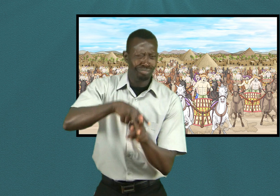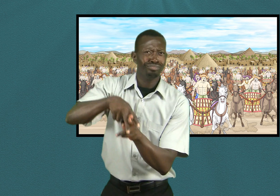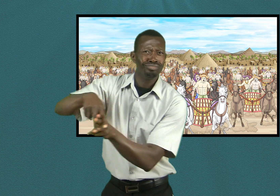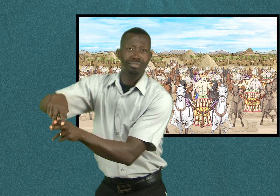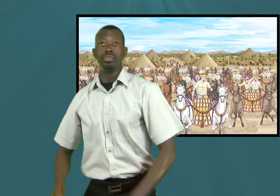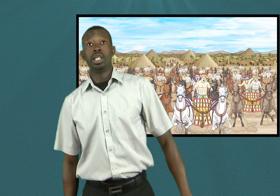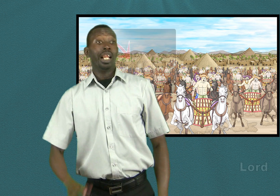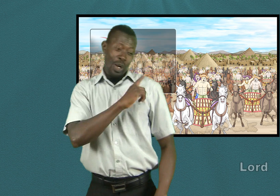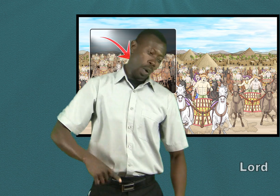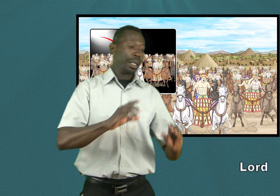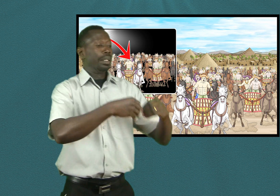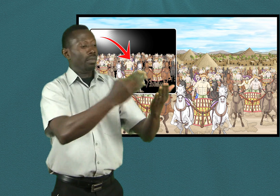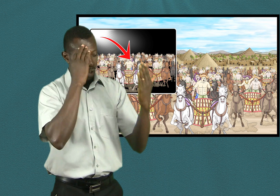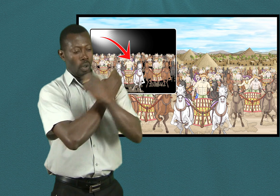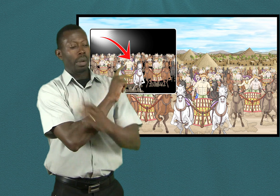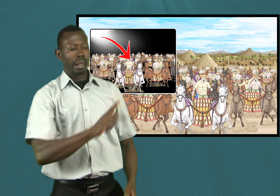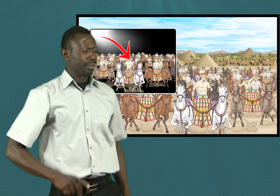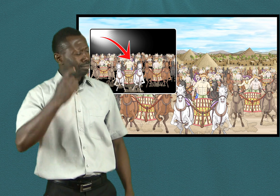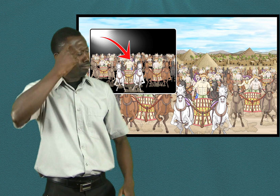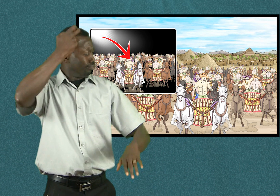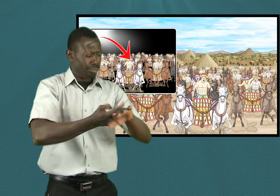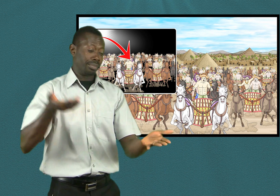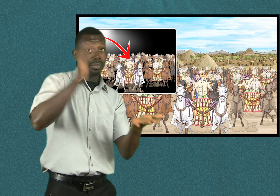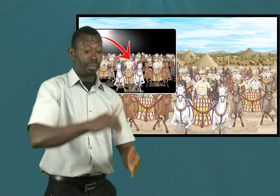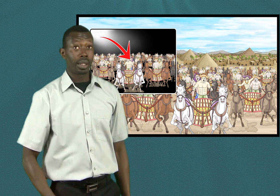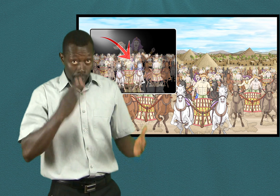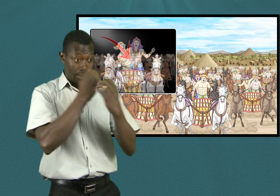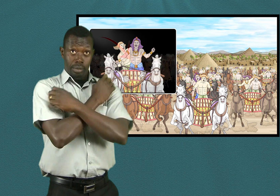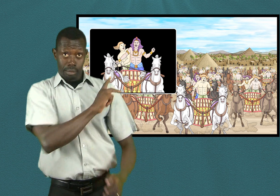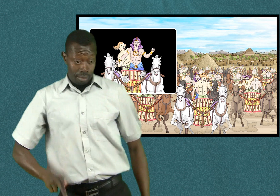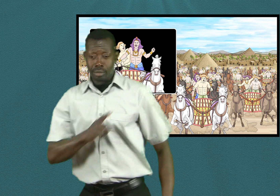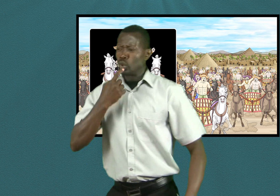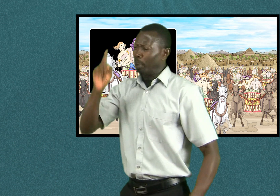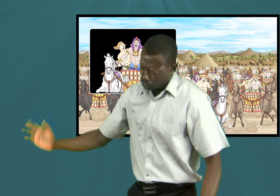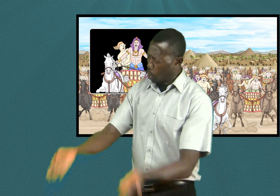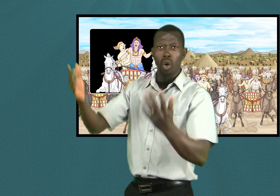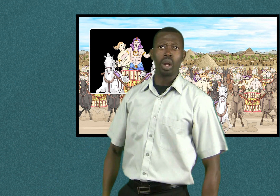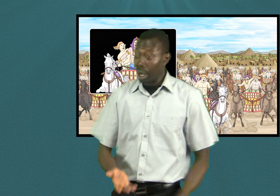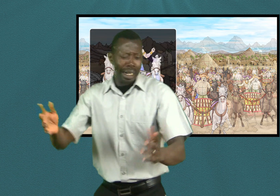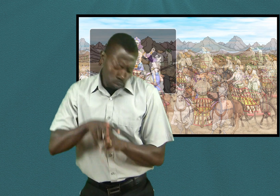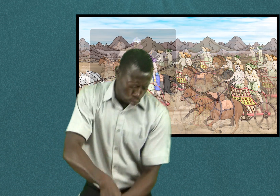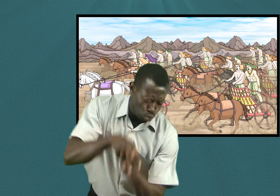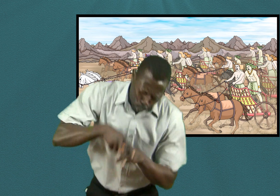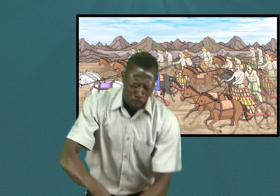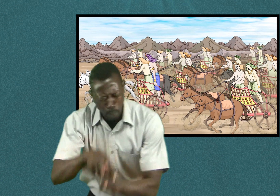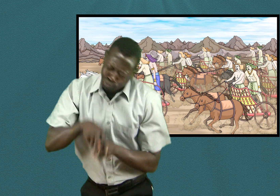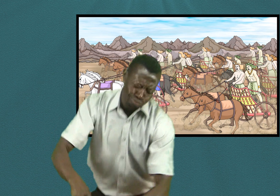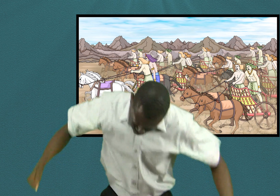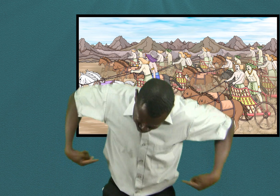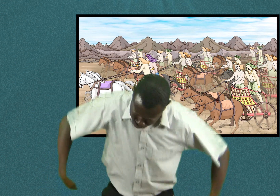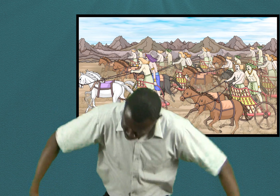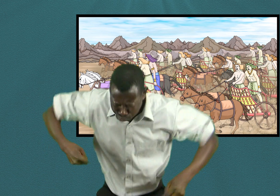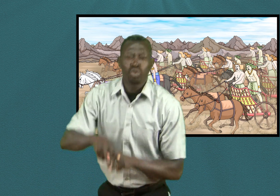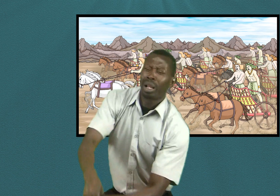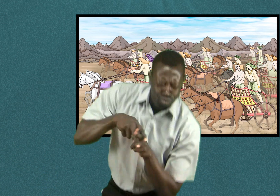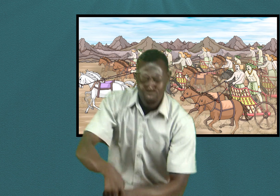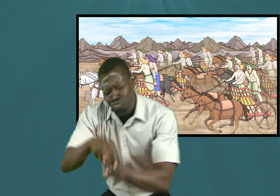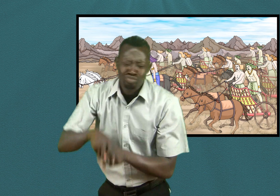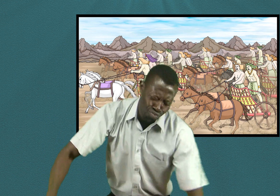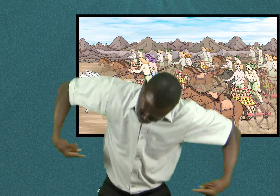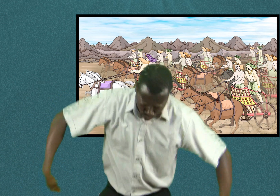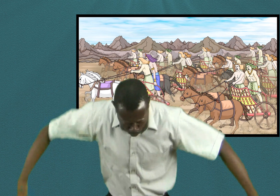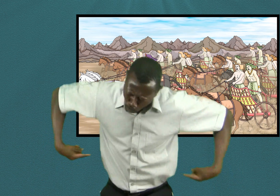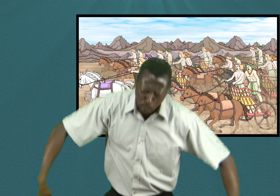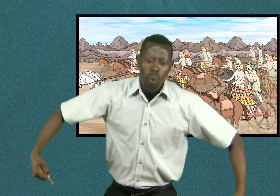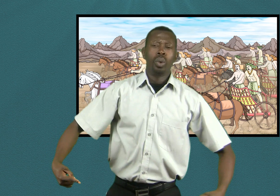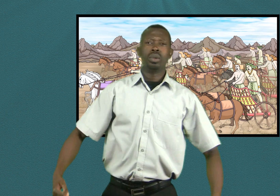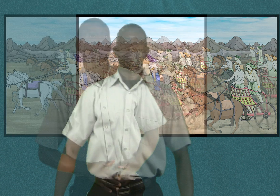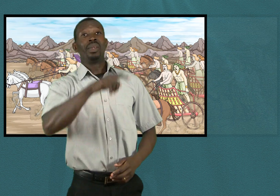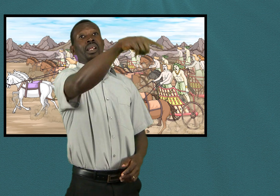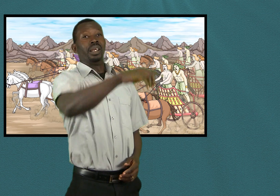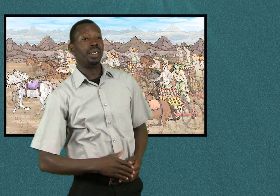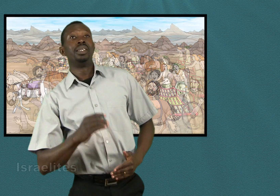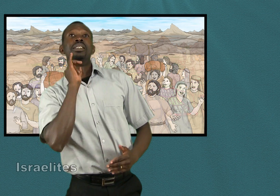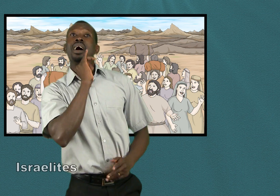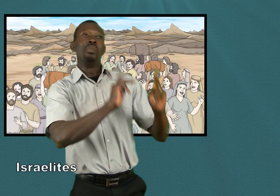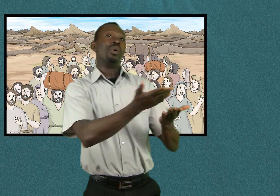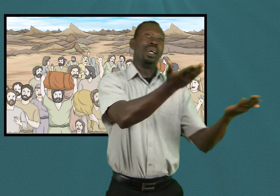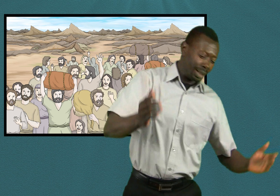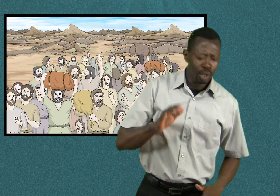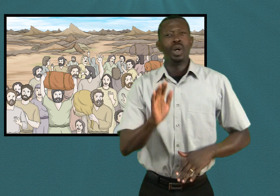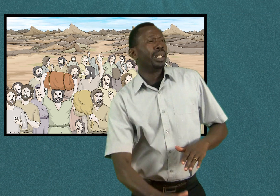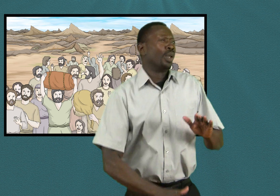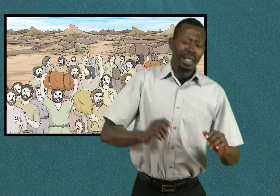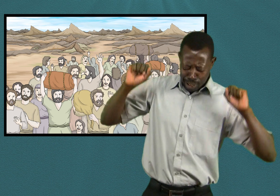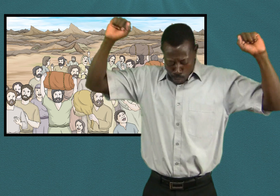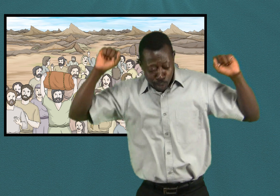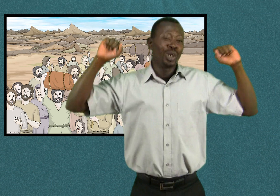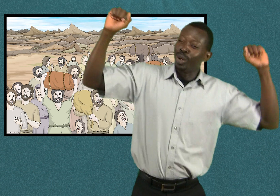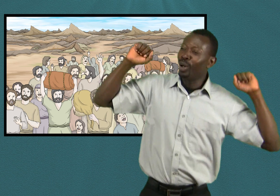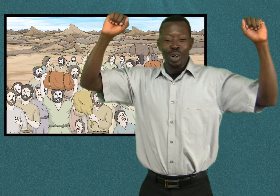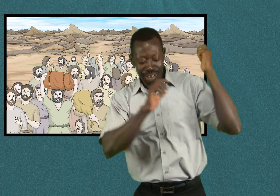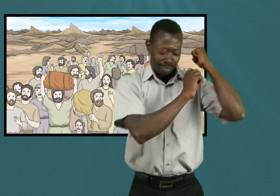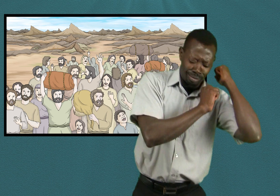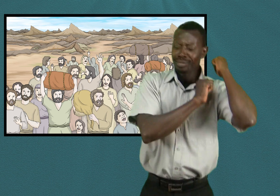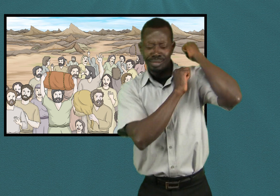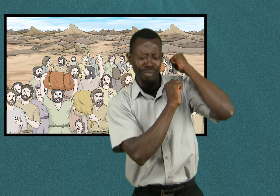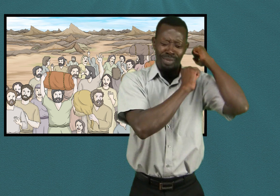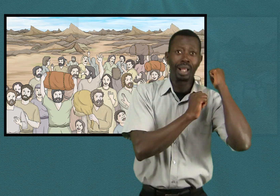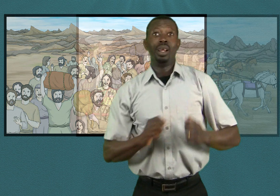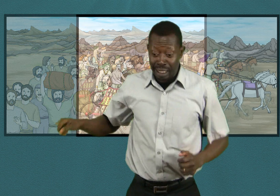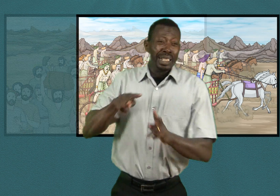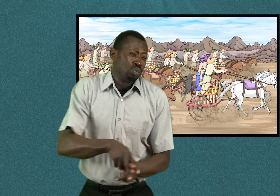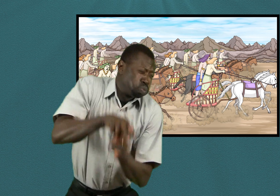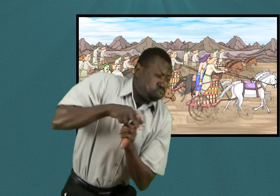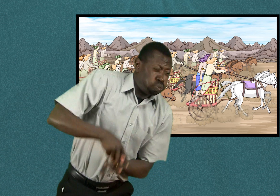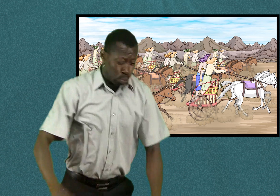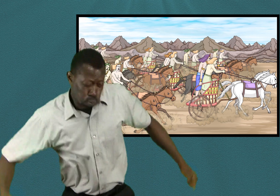And the LORD hardened the heart of Pharaoh king of Egypt so that he pursued the Israelites, who were marching out defiantly.